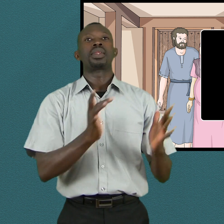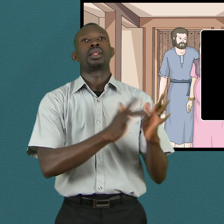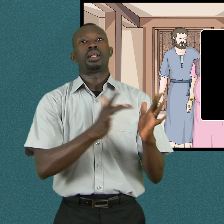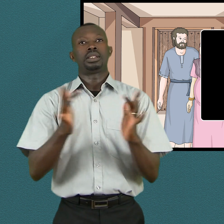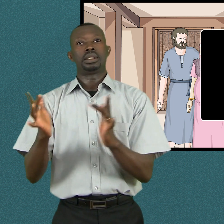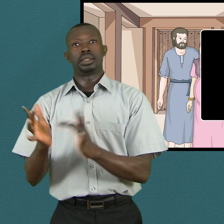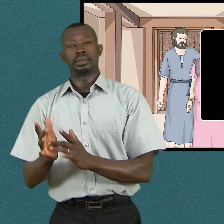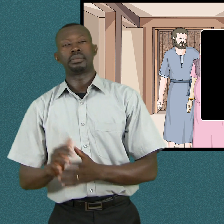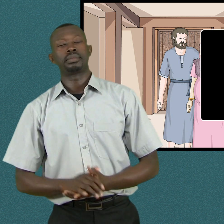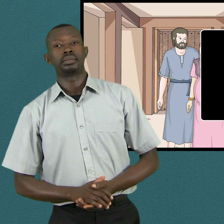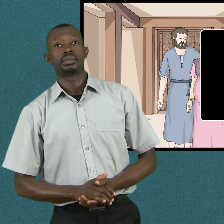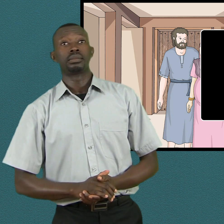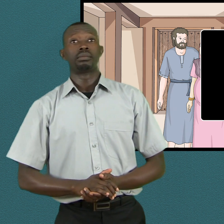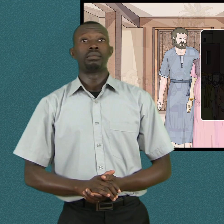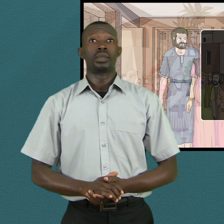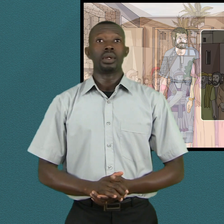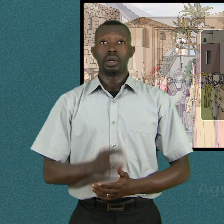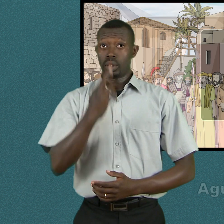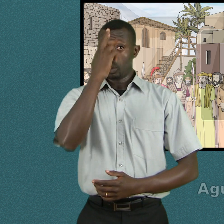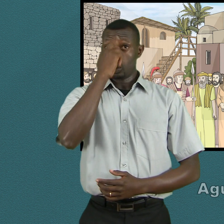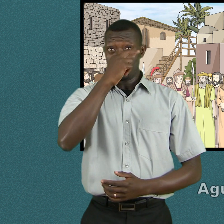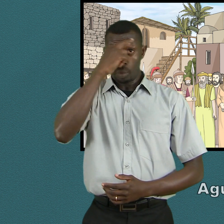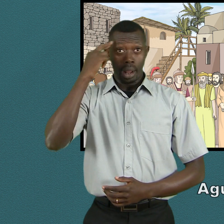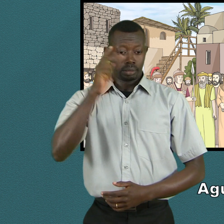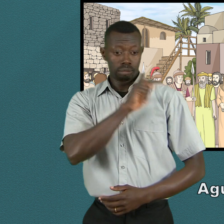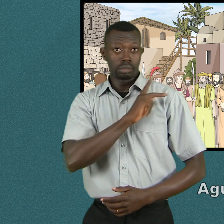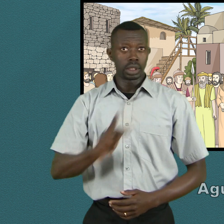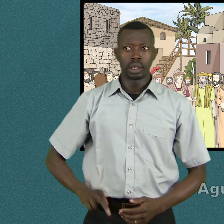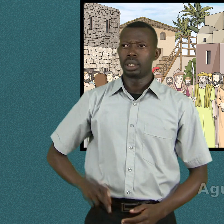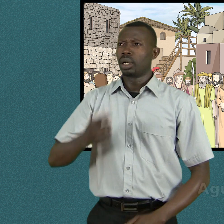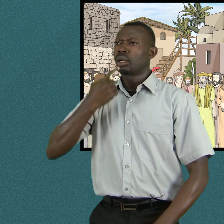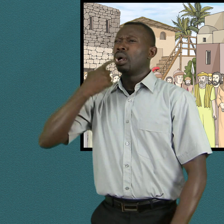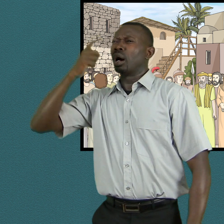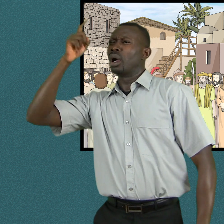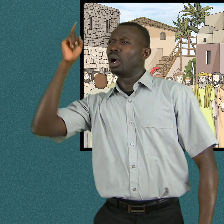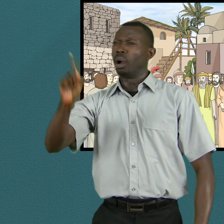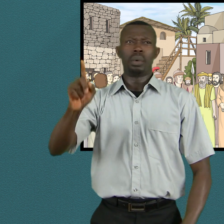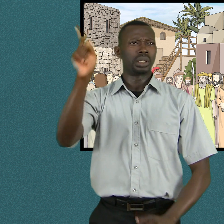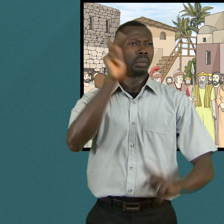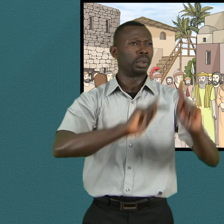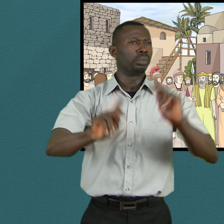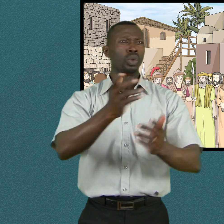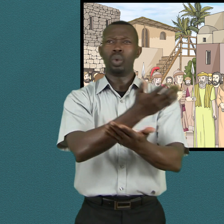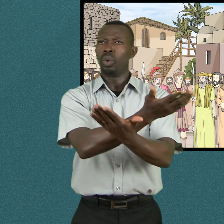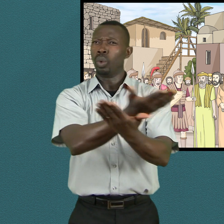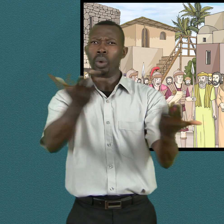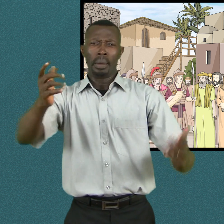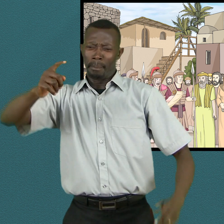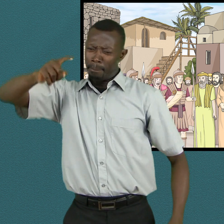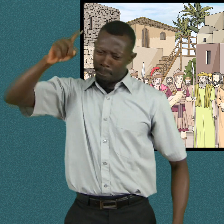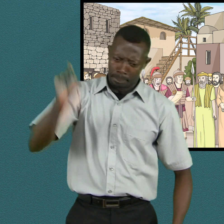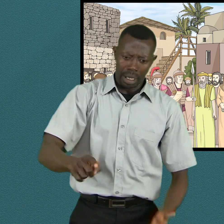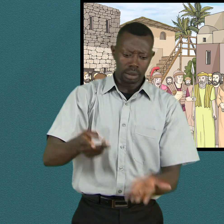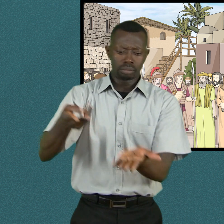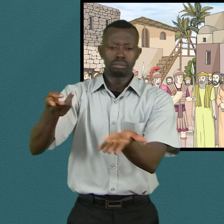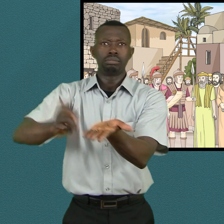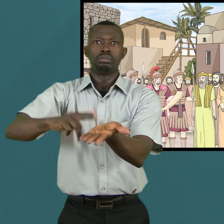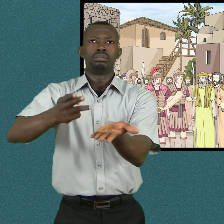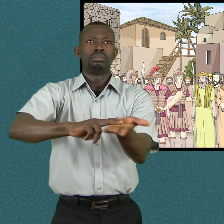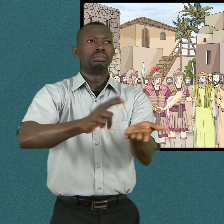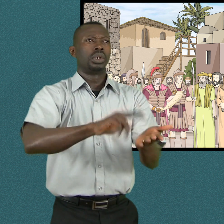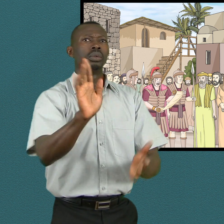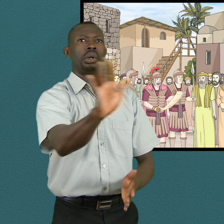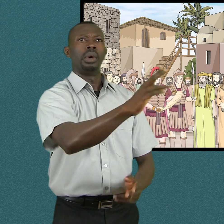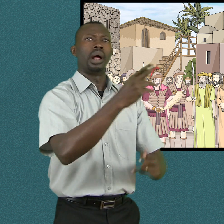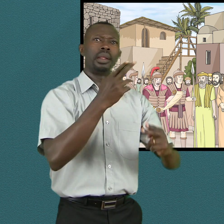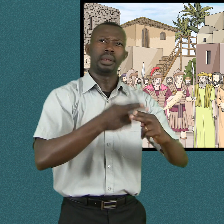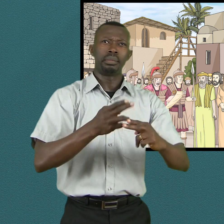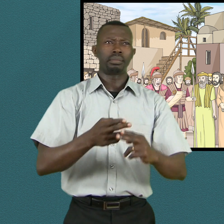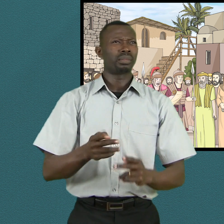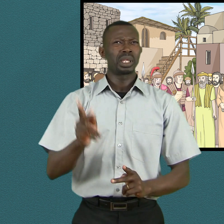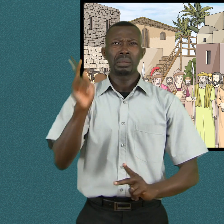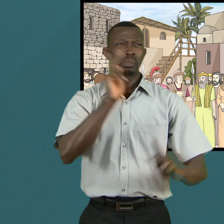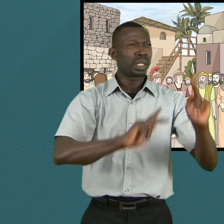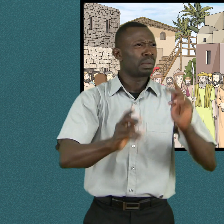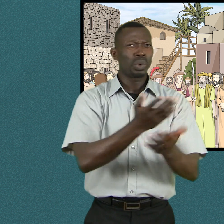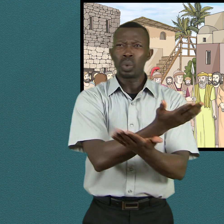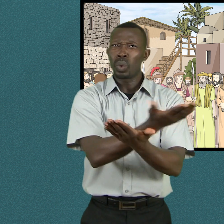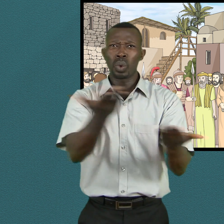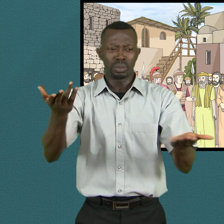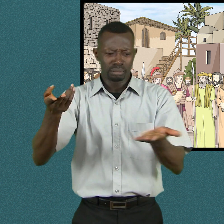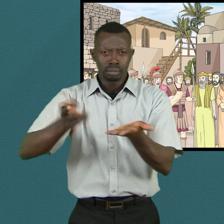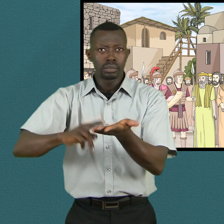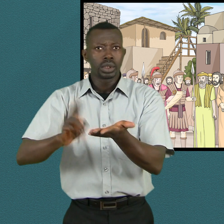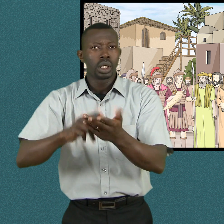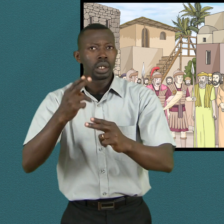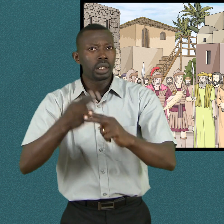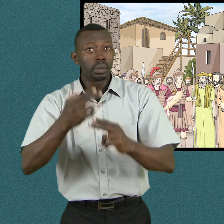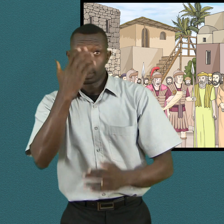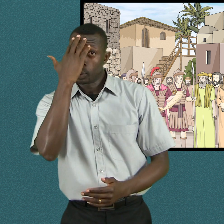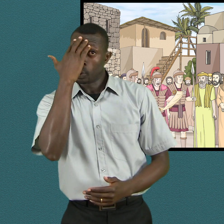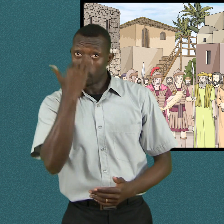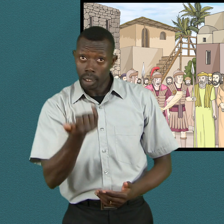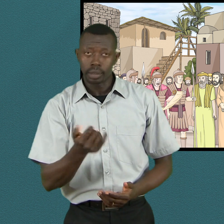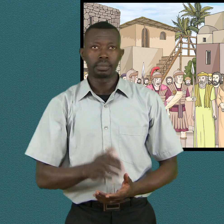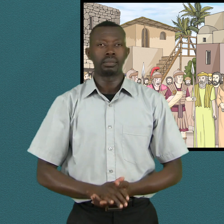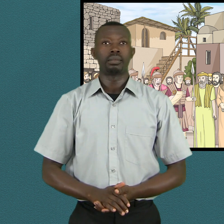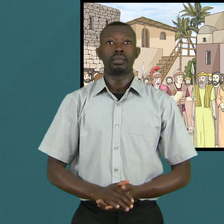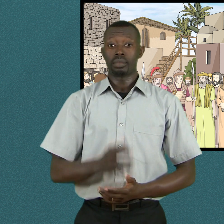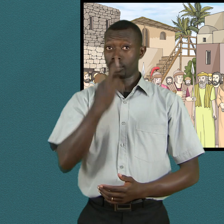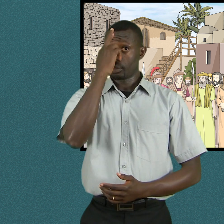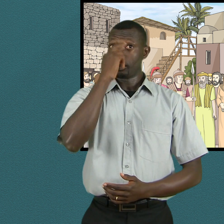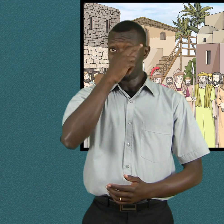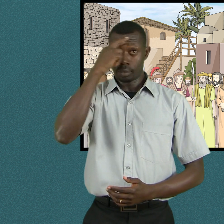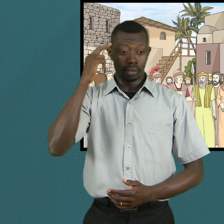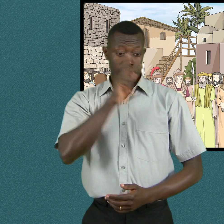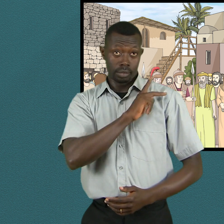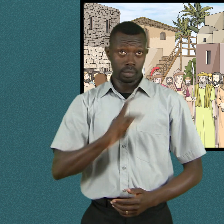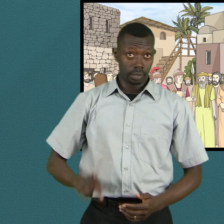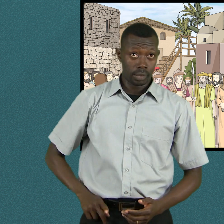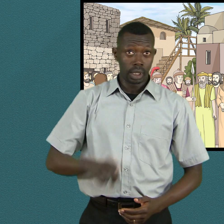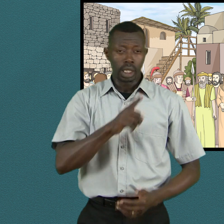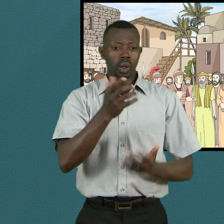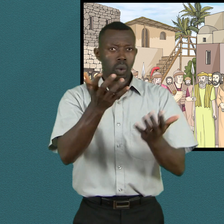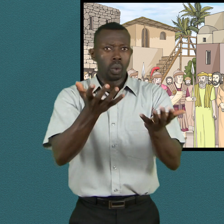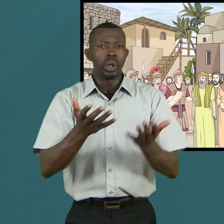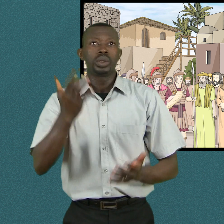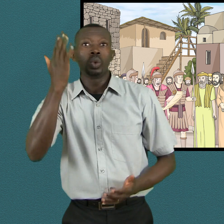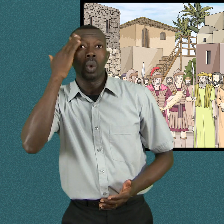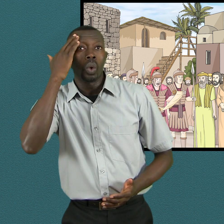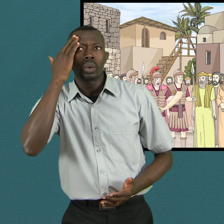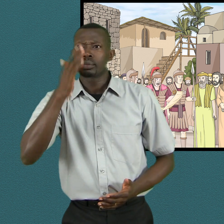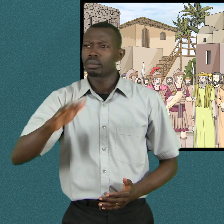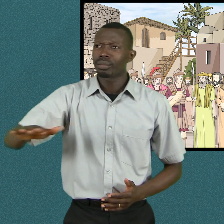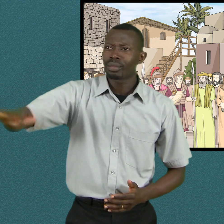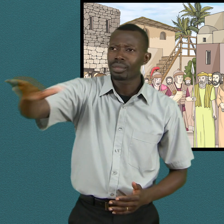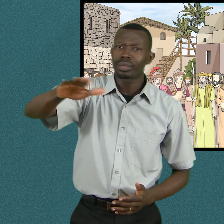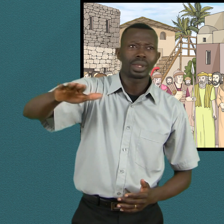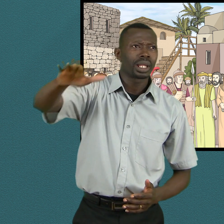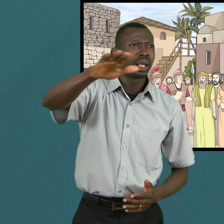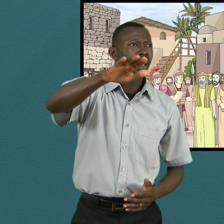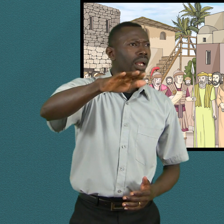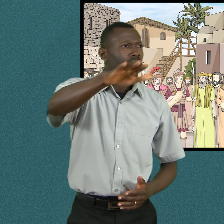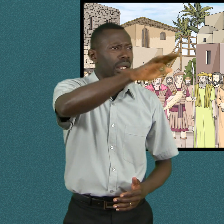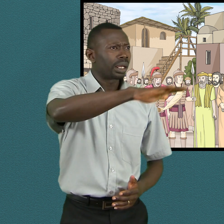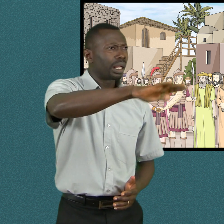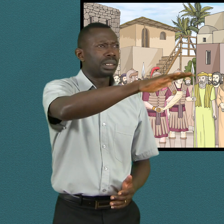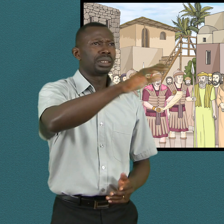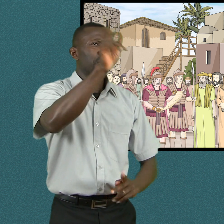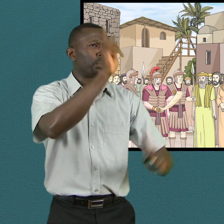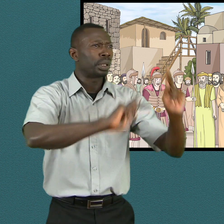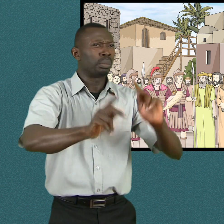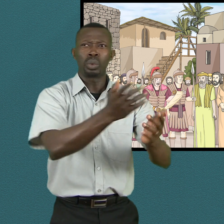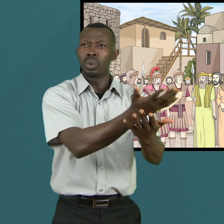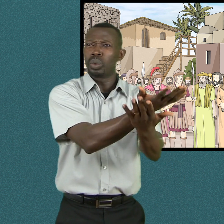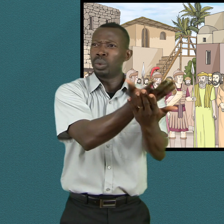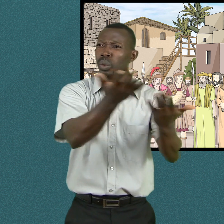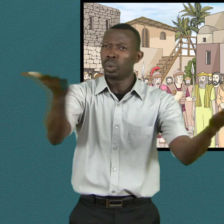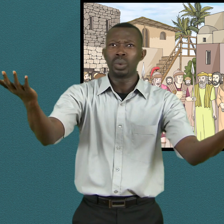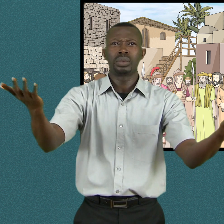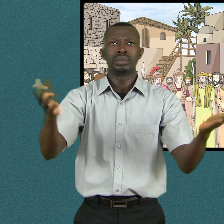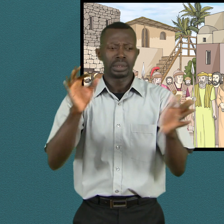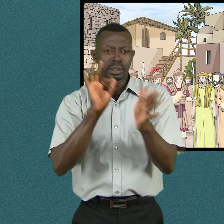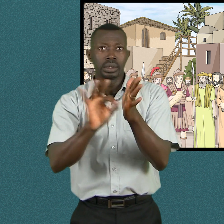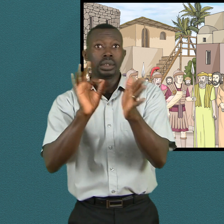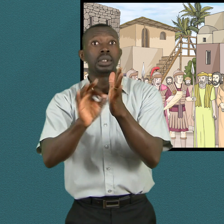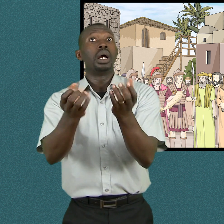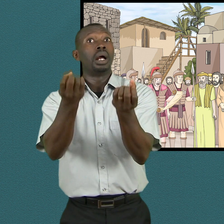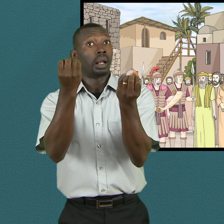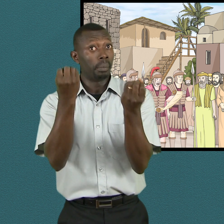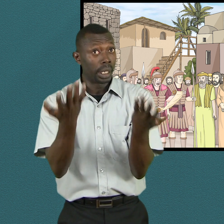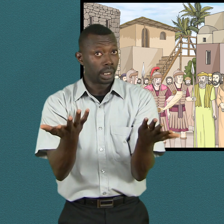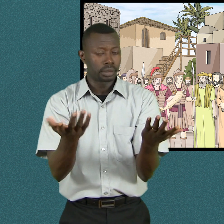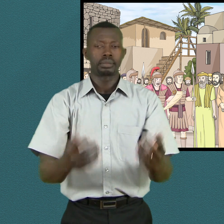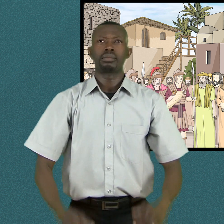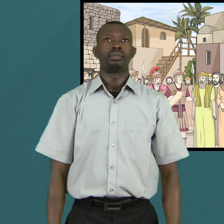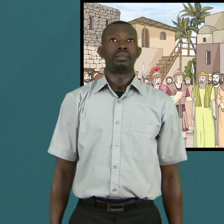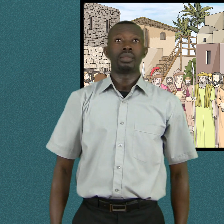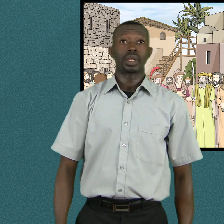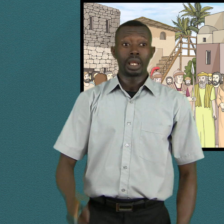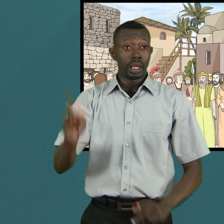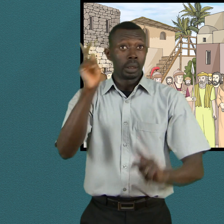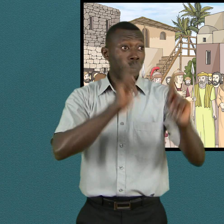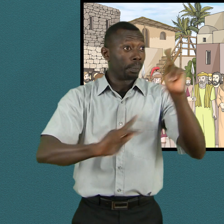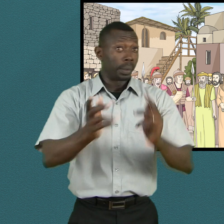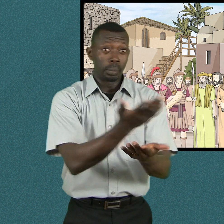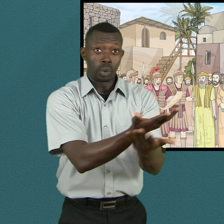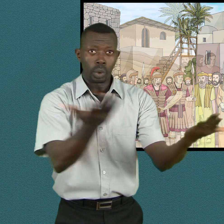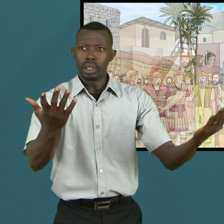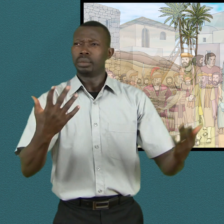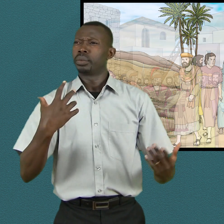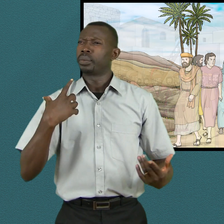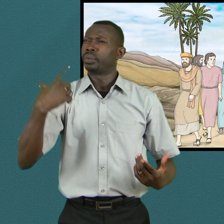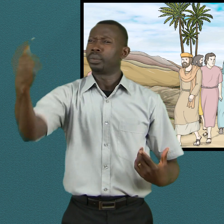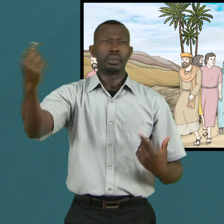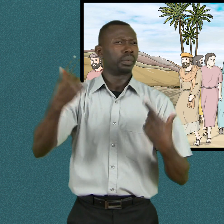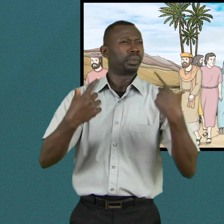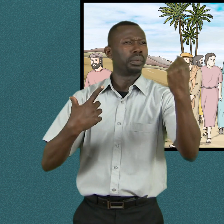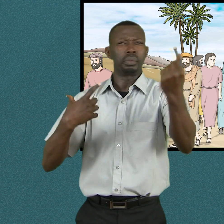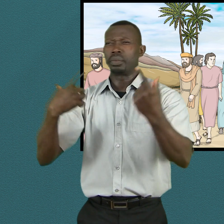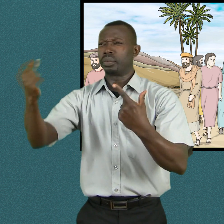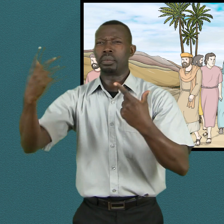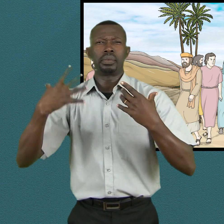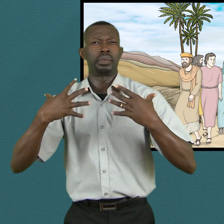Now in those days a decree went out from Caesar Augustus that a census should be taken of the whole empire. This was the first census to take place while Quirinius was governor of Syria.